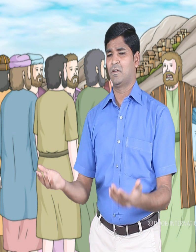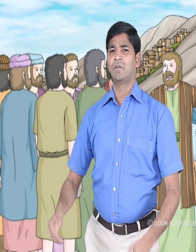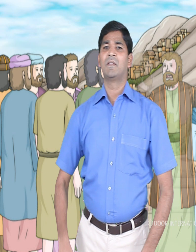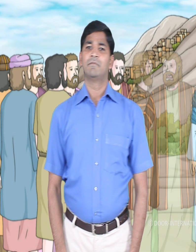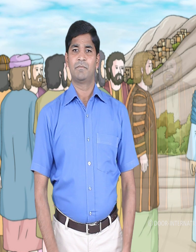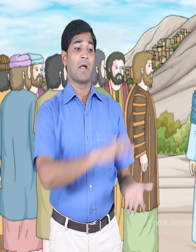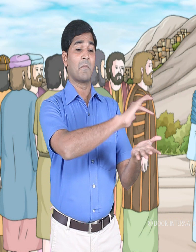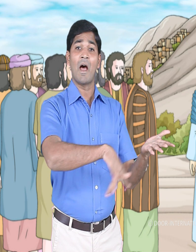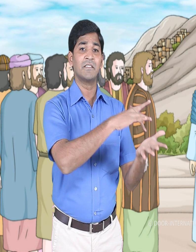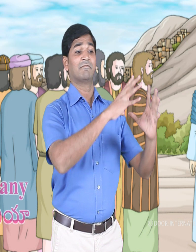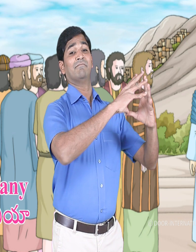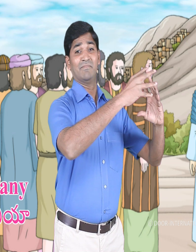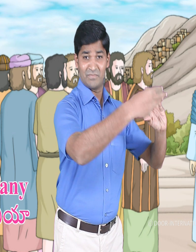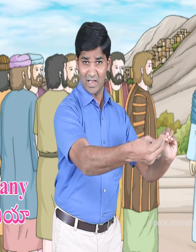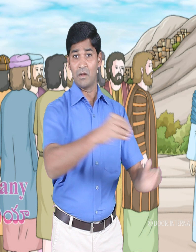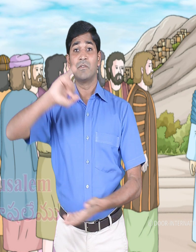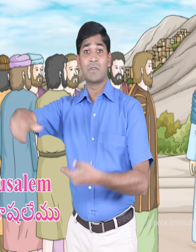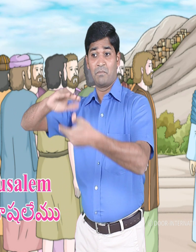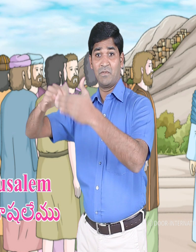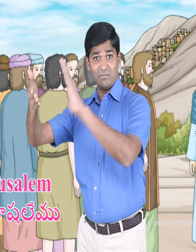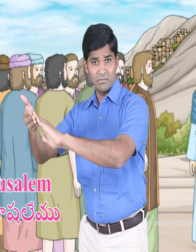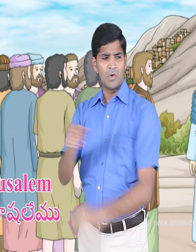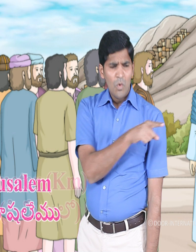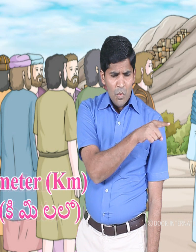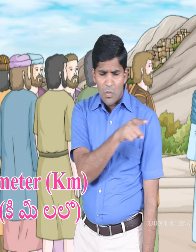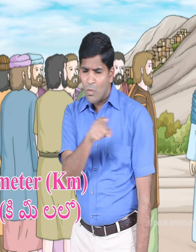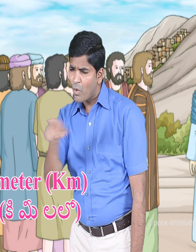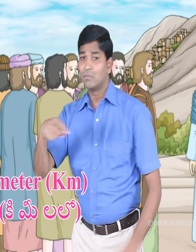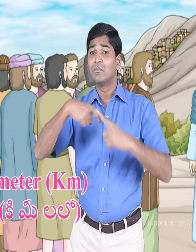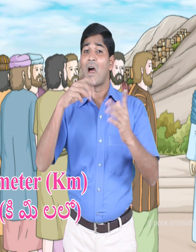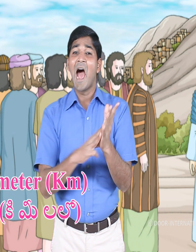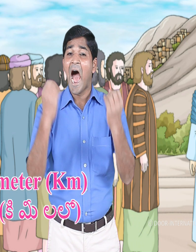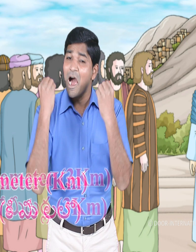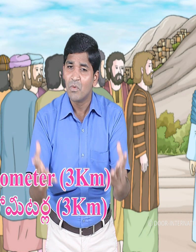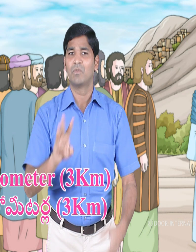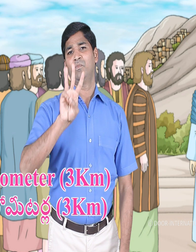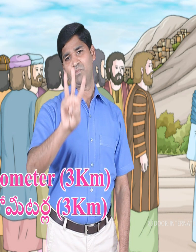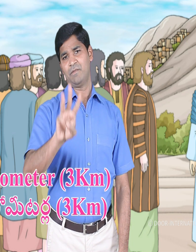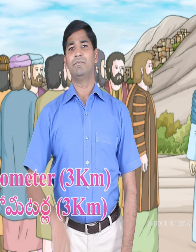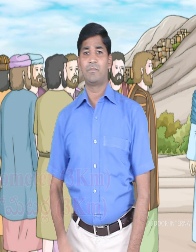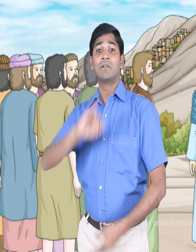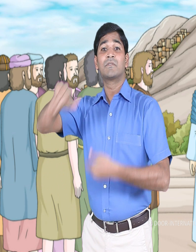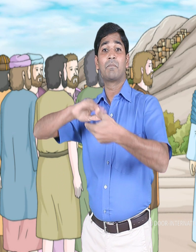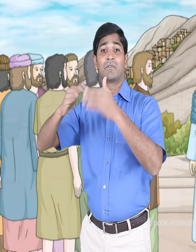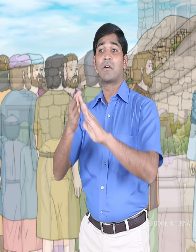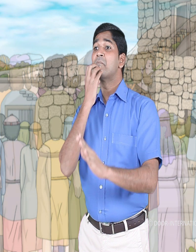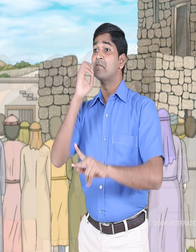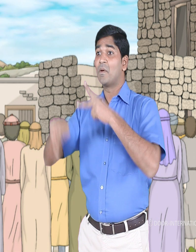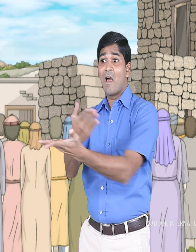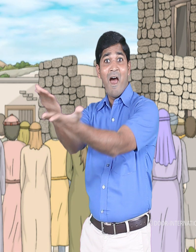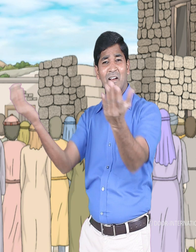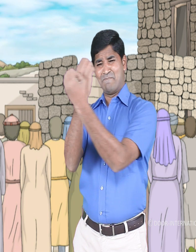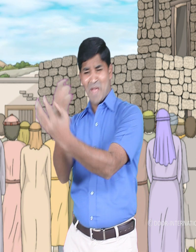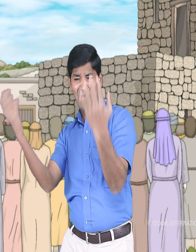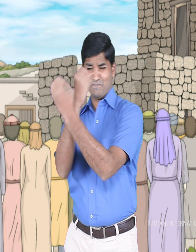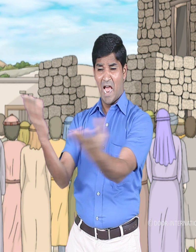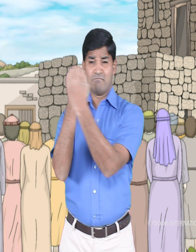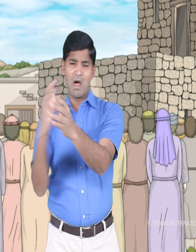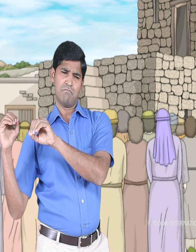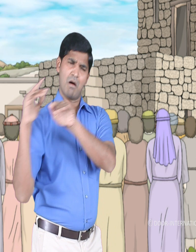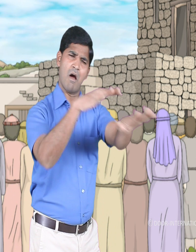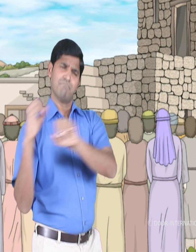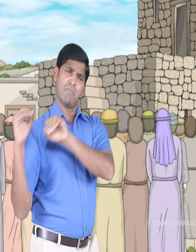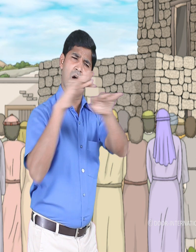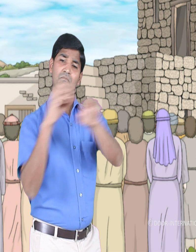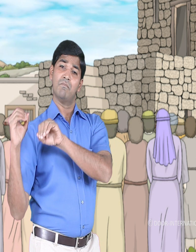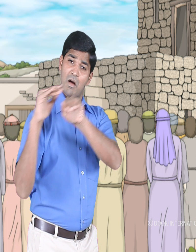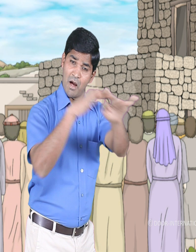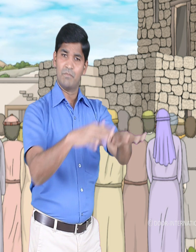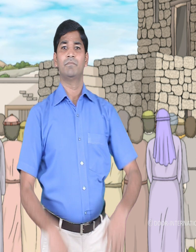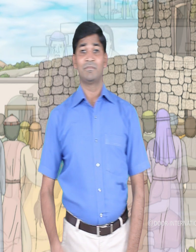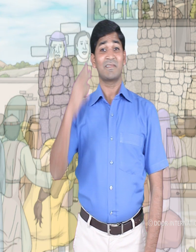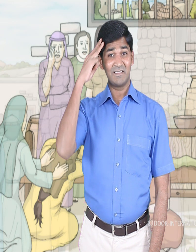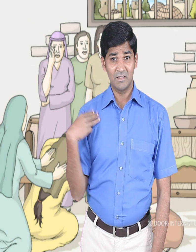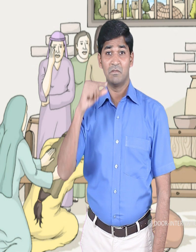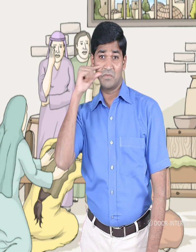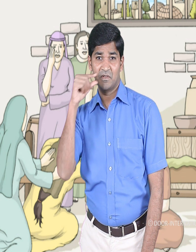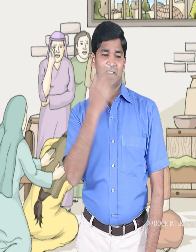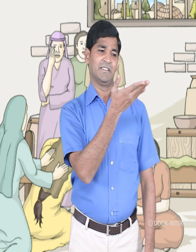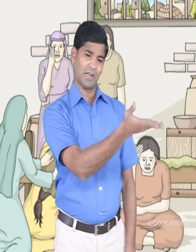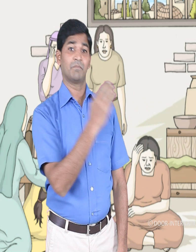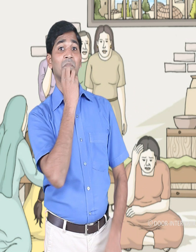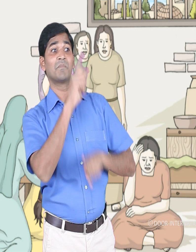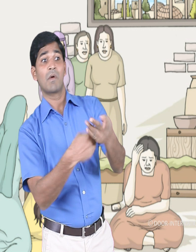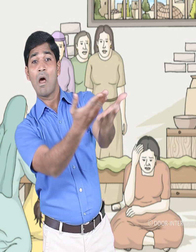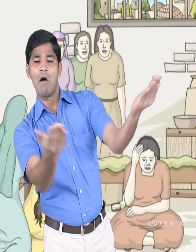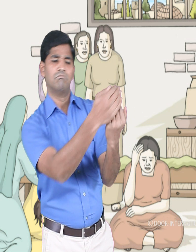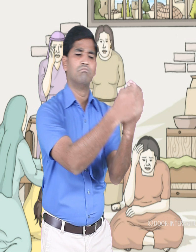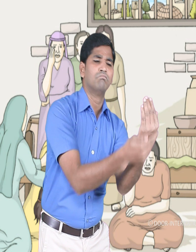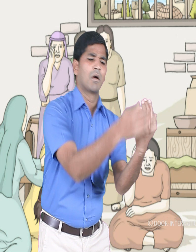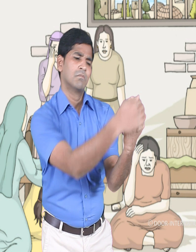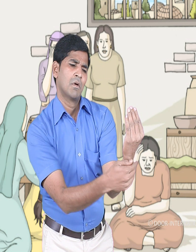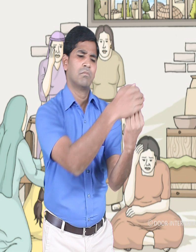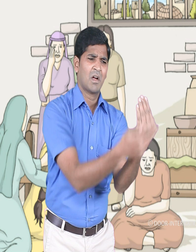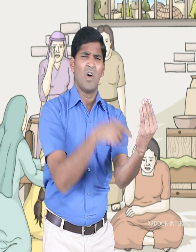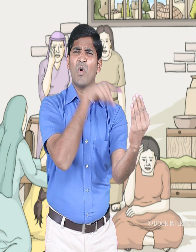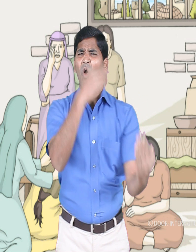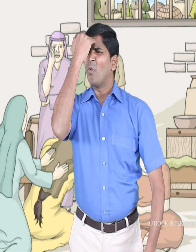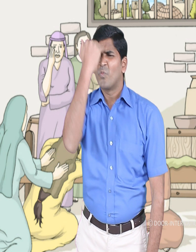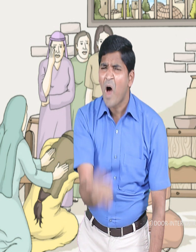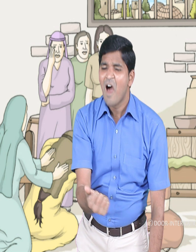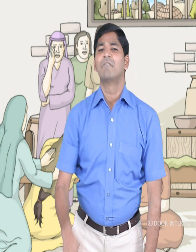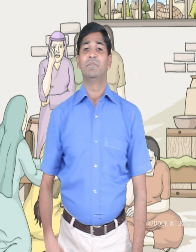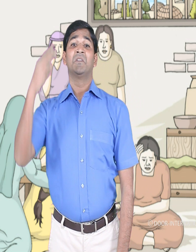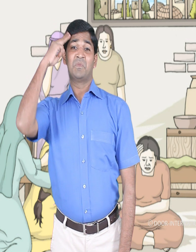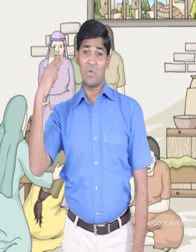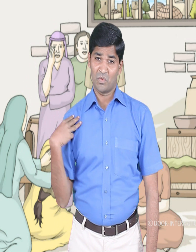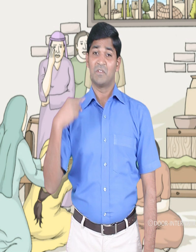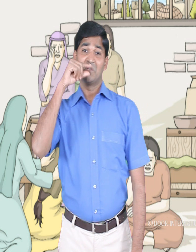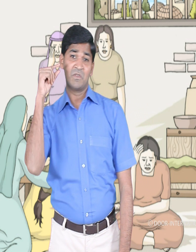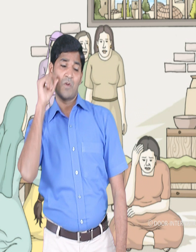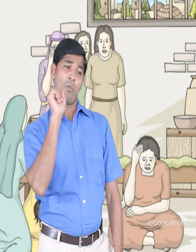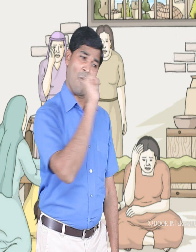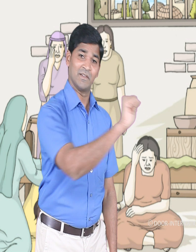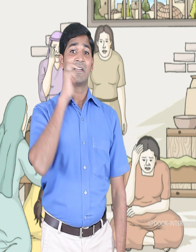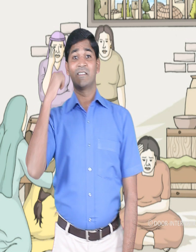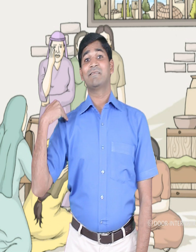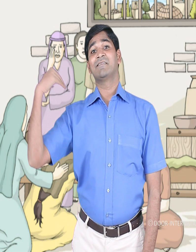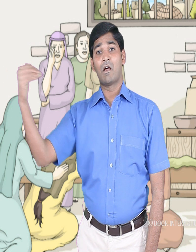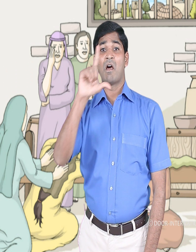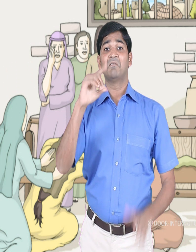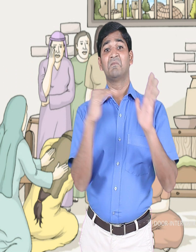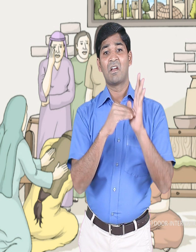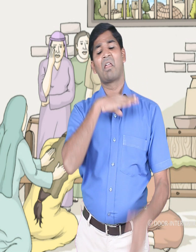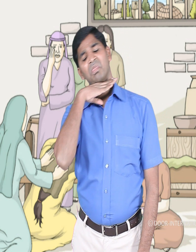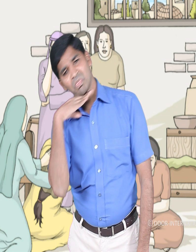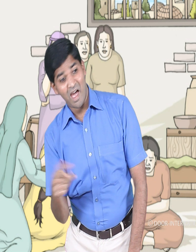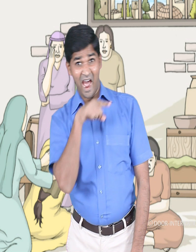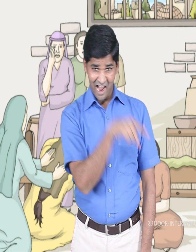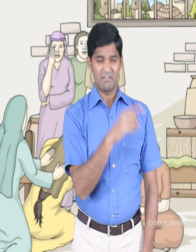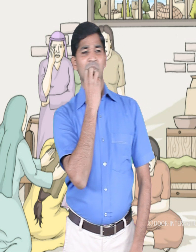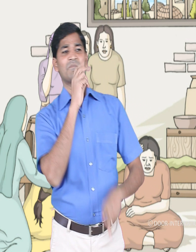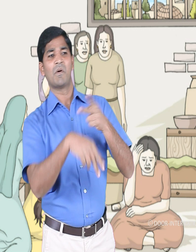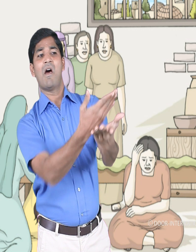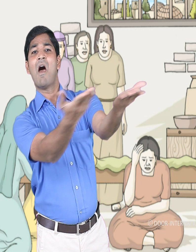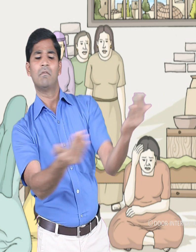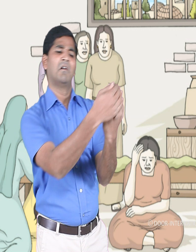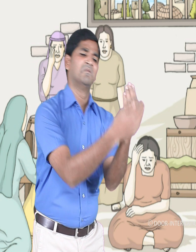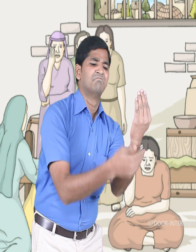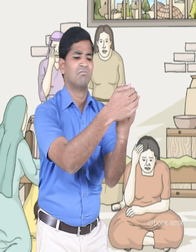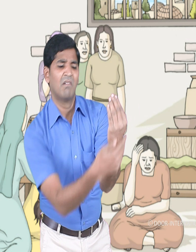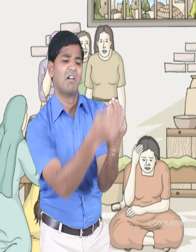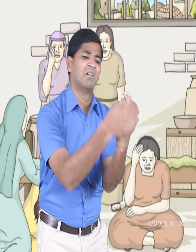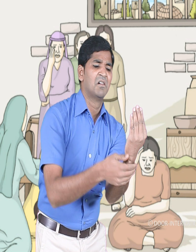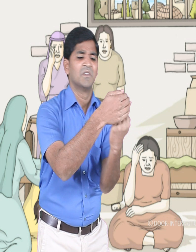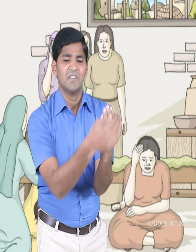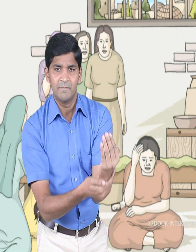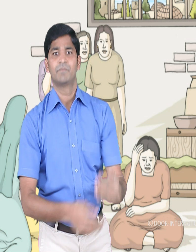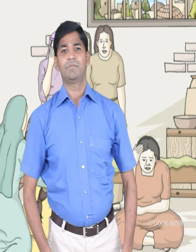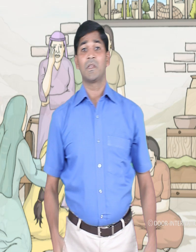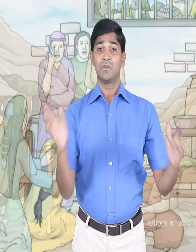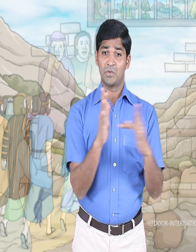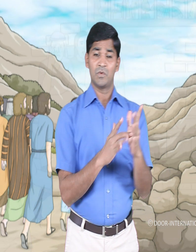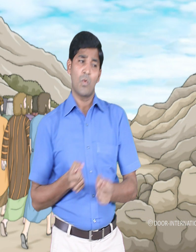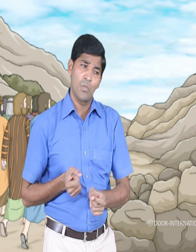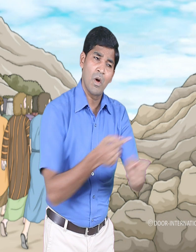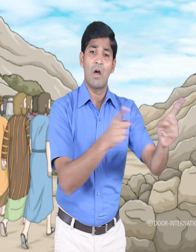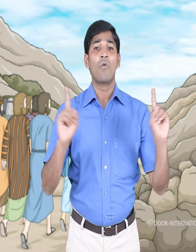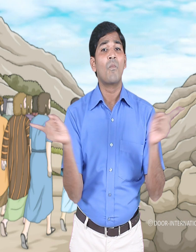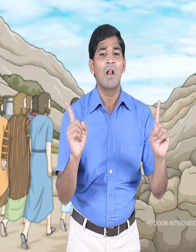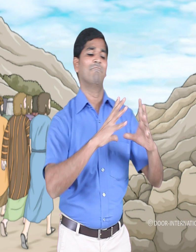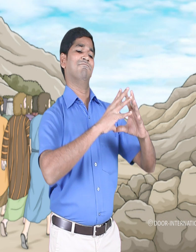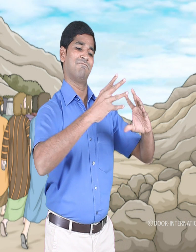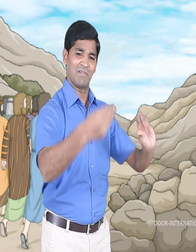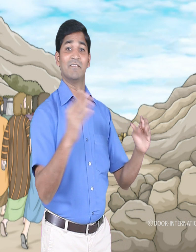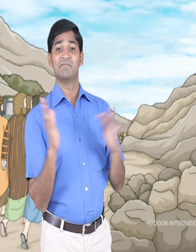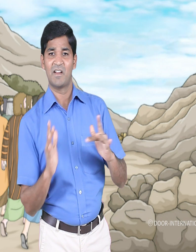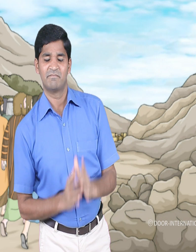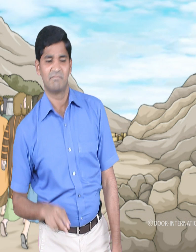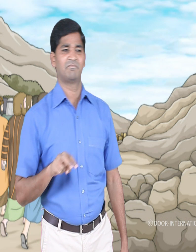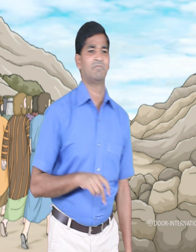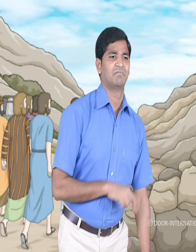Now Bethany was near Jerusalem, a little less than two miles away, and many of the Jews had come to Martha and Mary to console them in the loss of their brother.